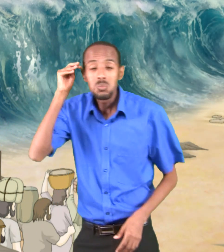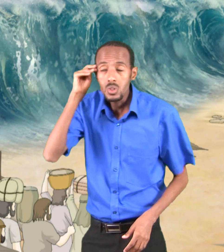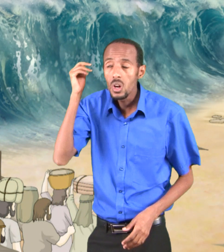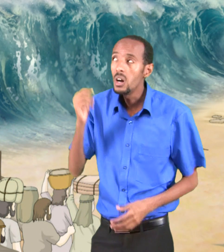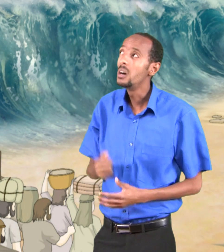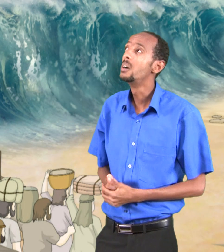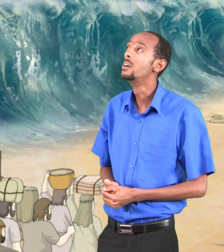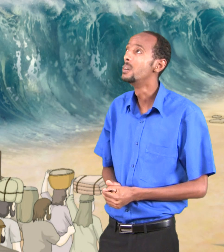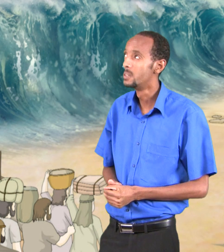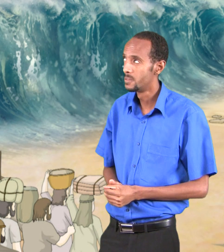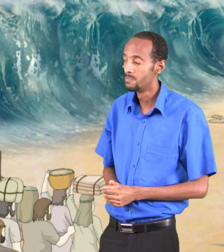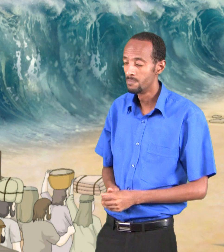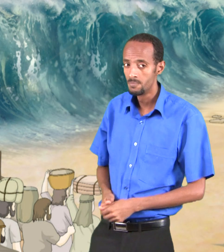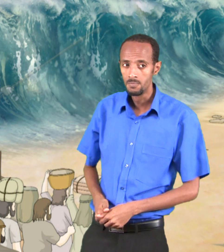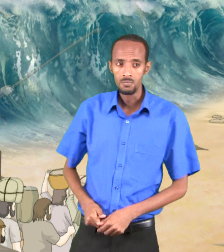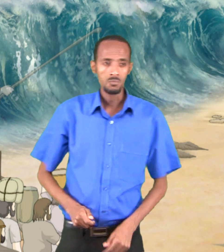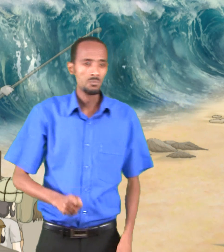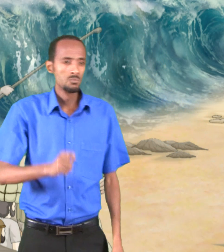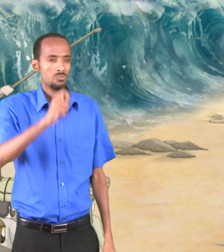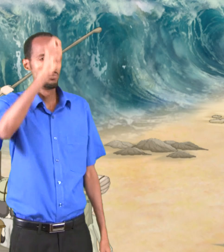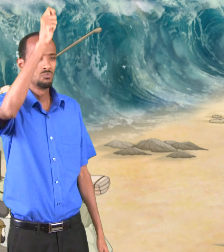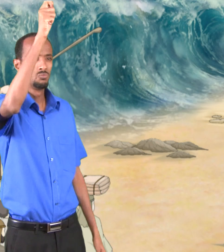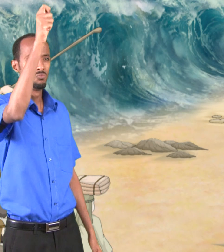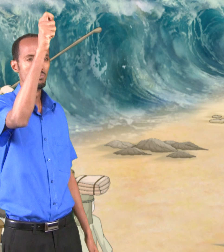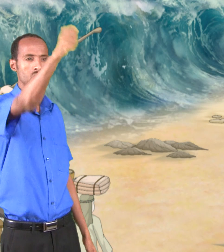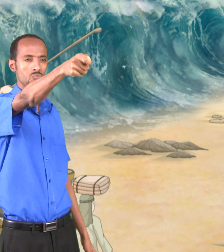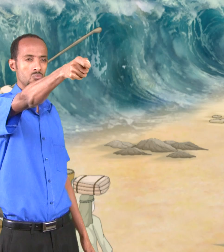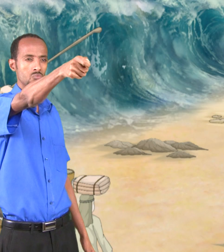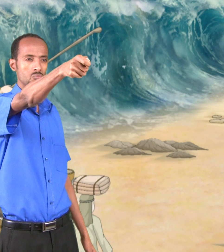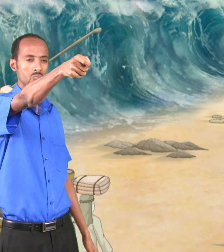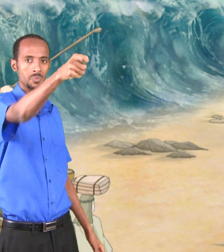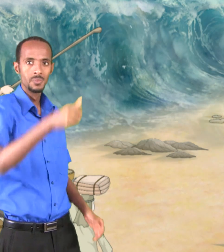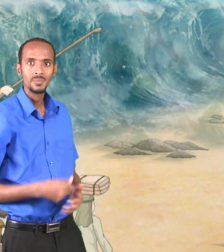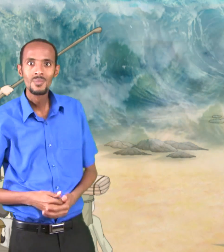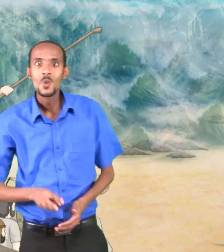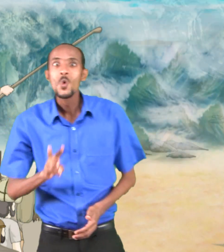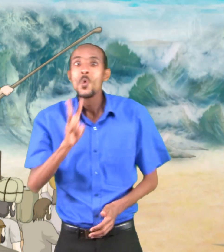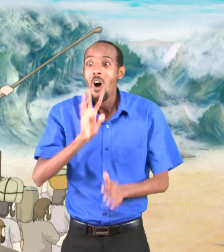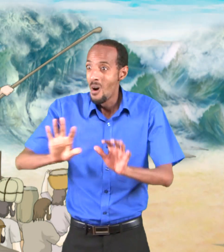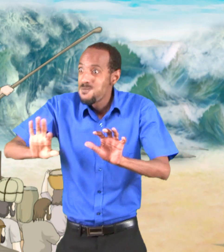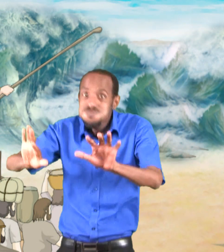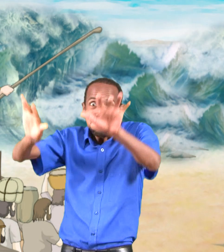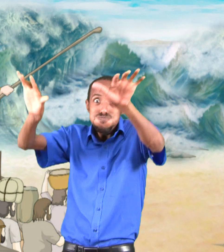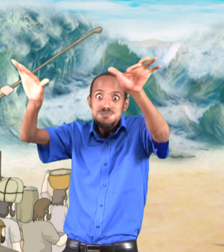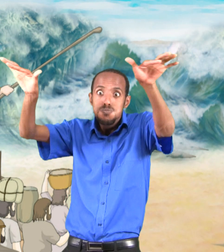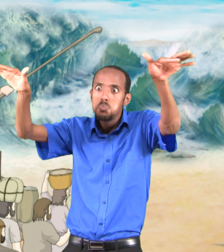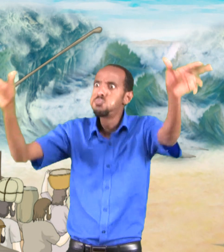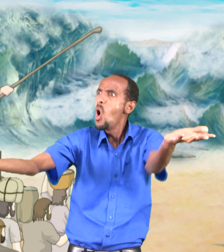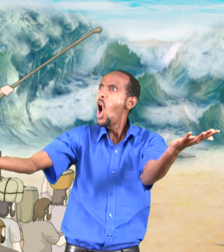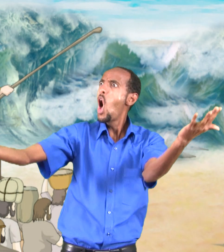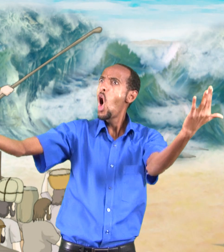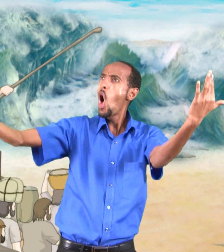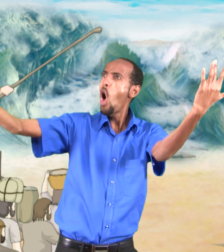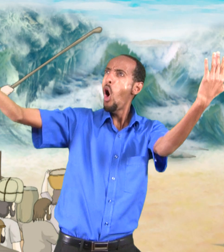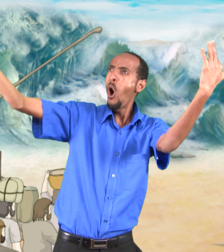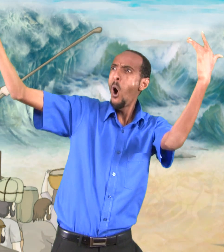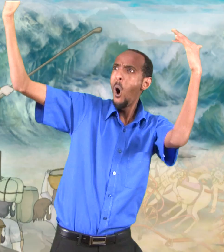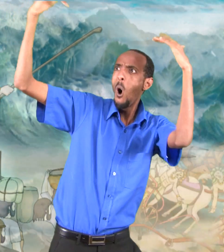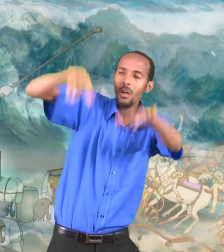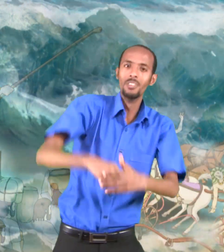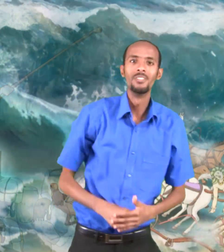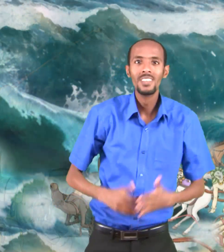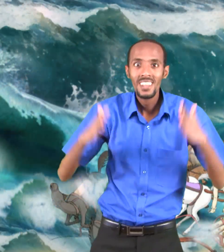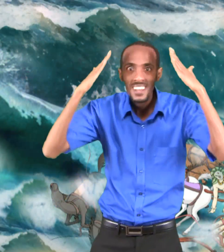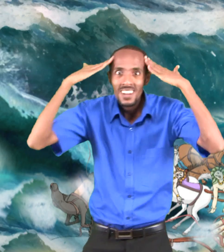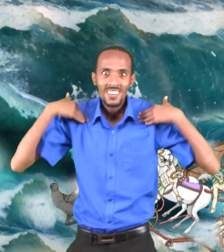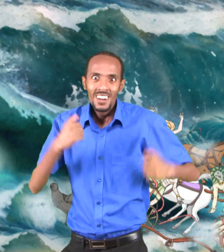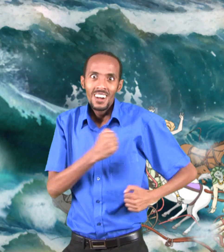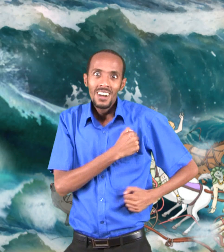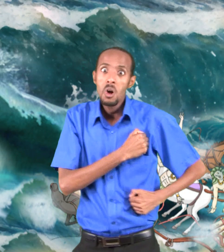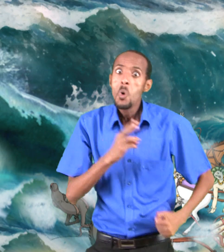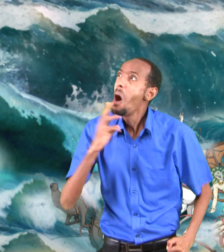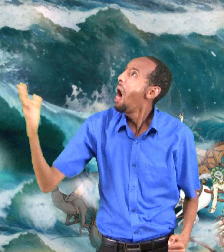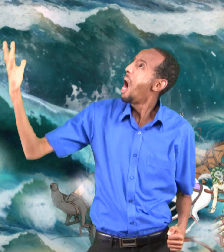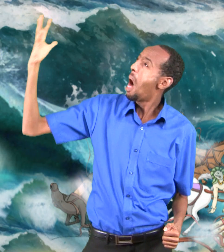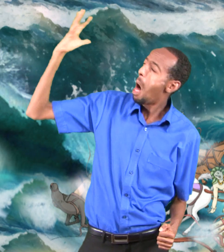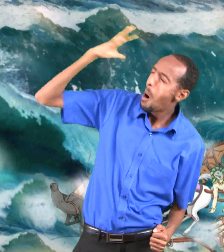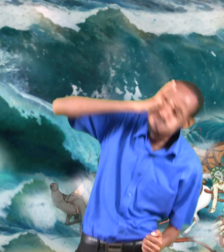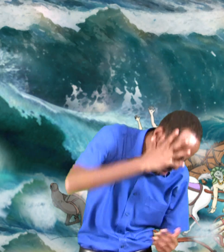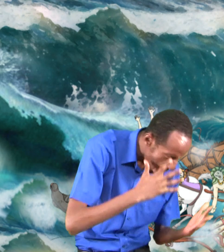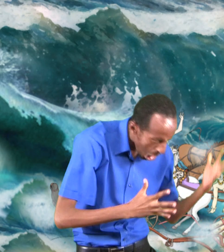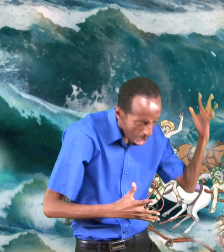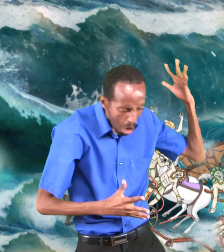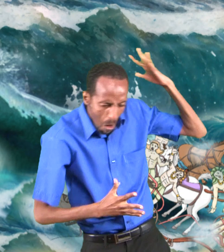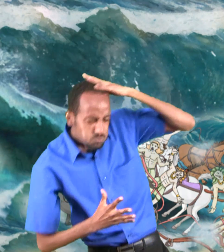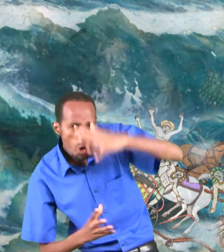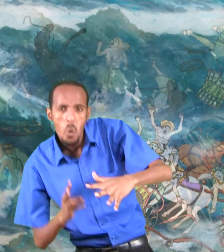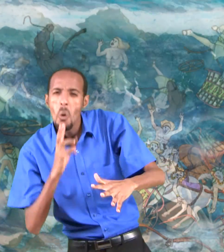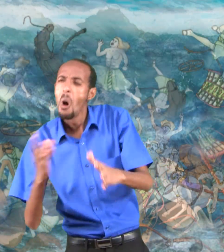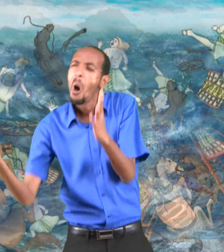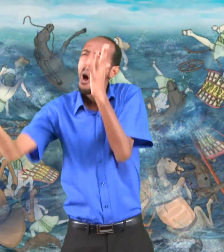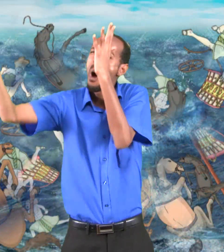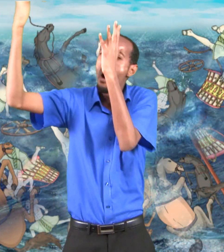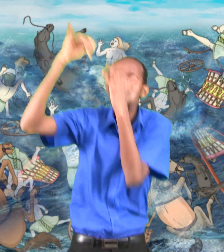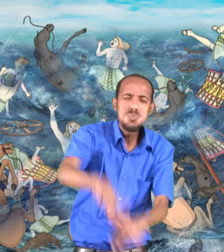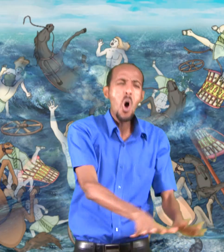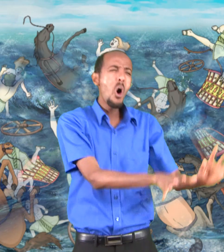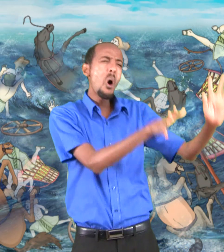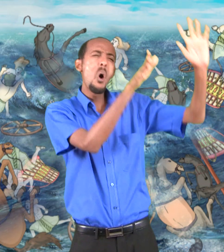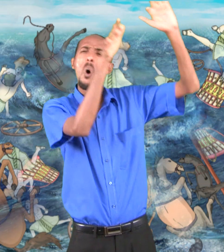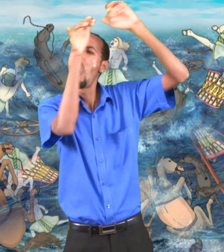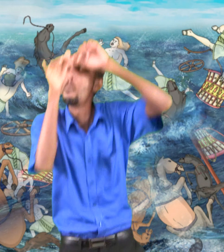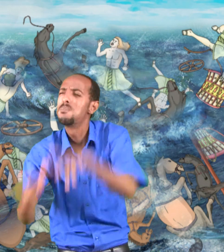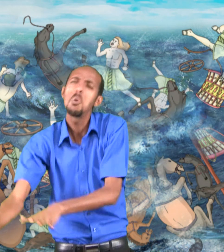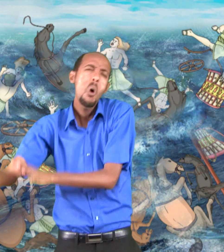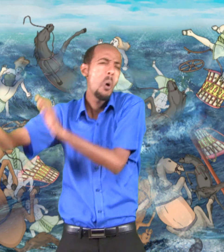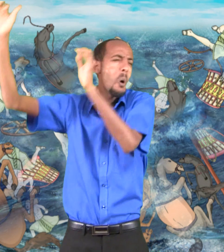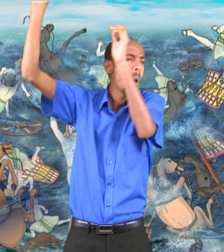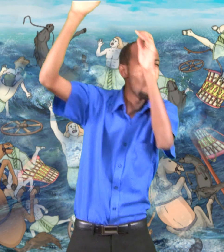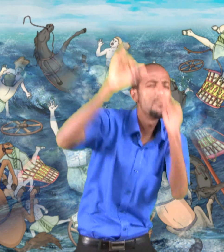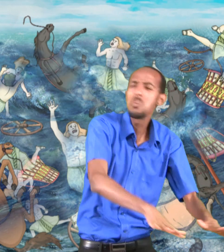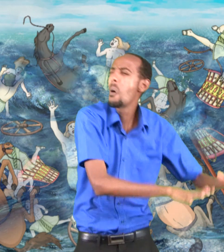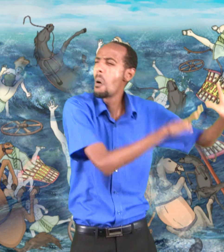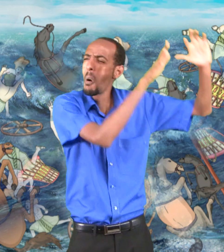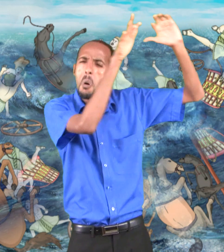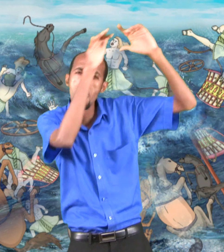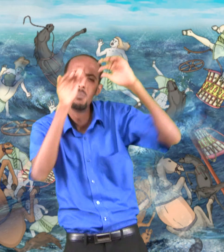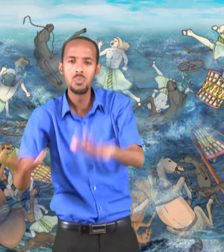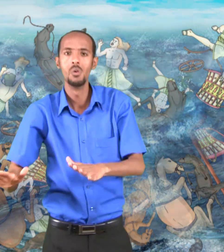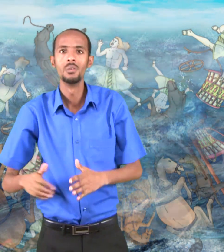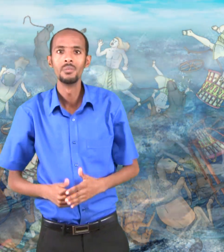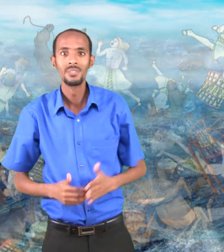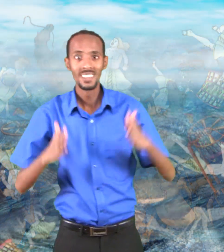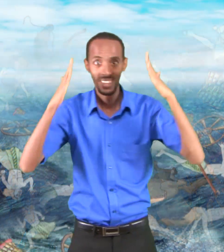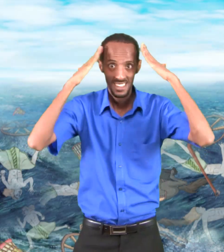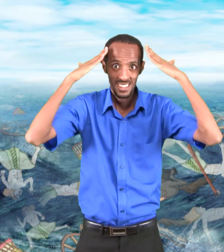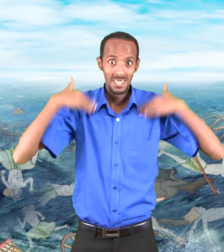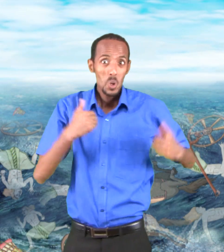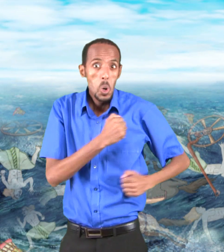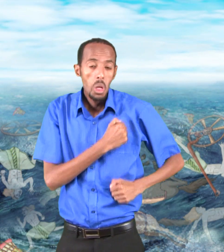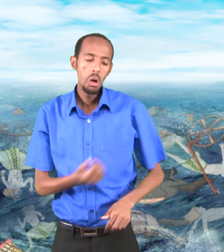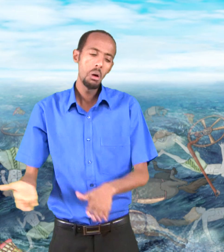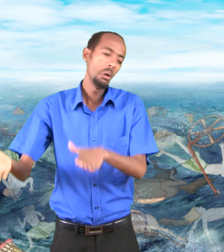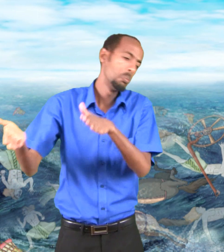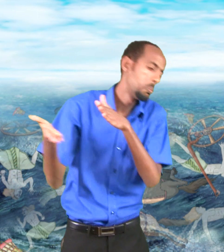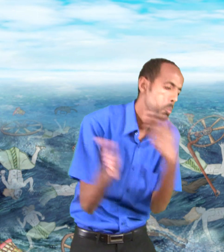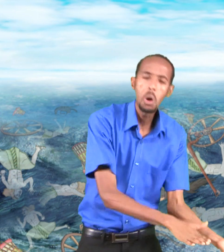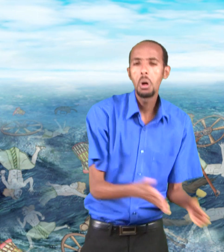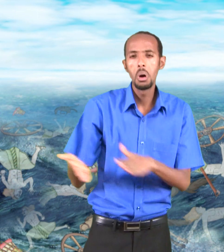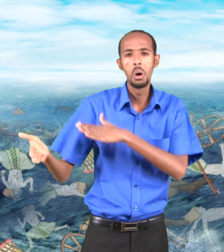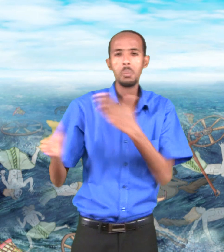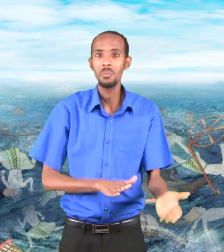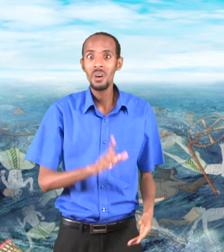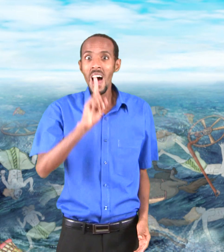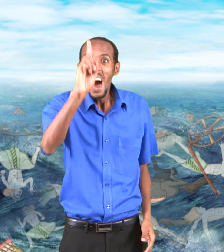So Moses stretched out his hand over the sea, and at daybreak the sea returned to its normal state. As the Egyptians were retreating, the LORD swept them into the sea.